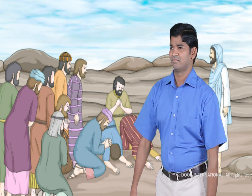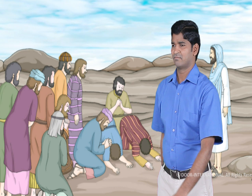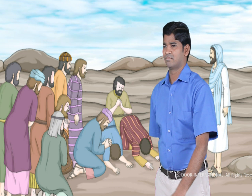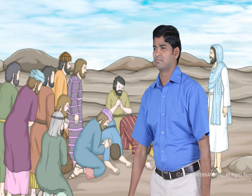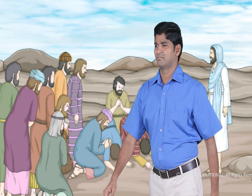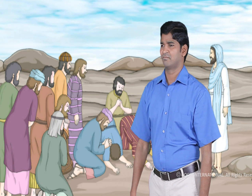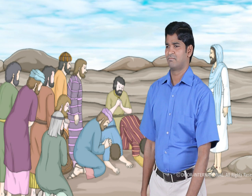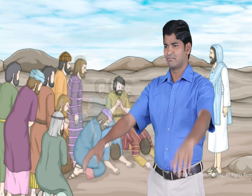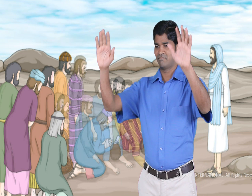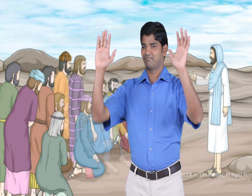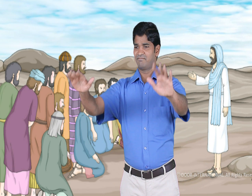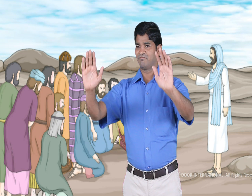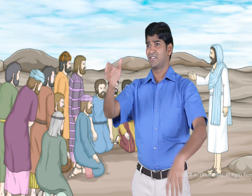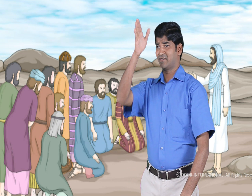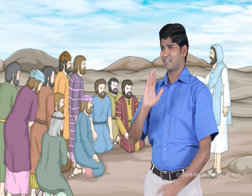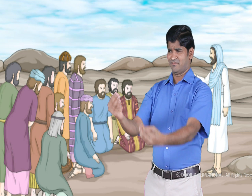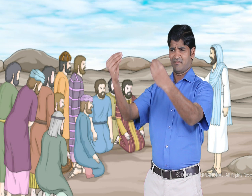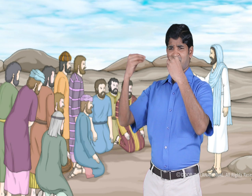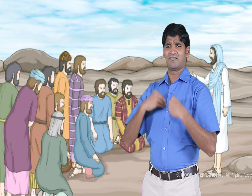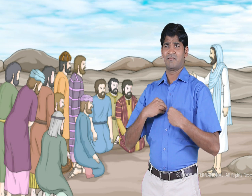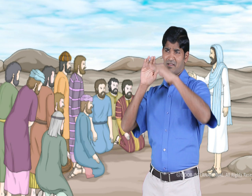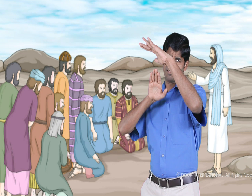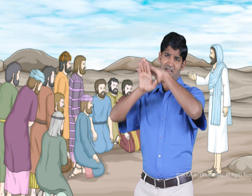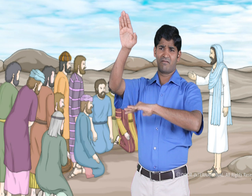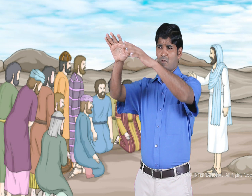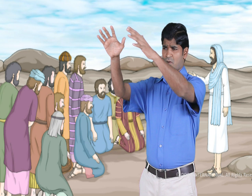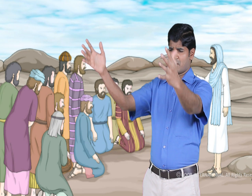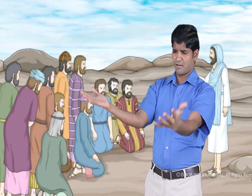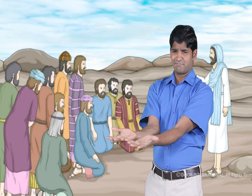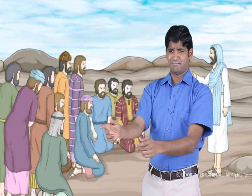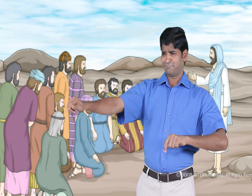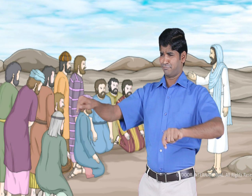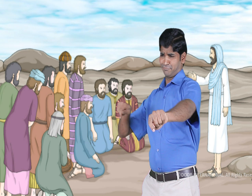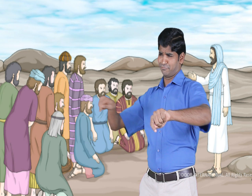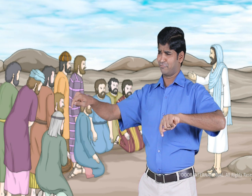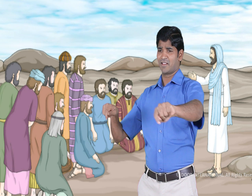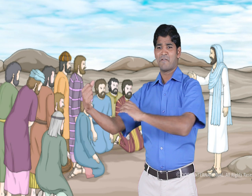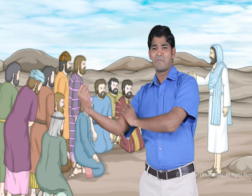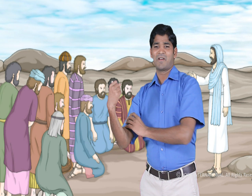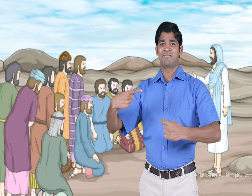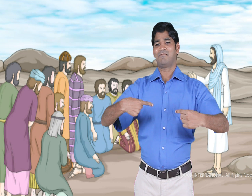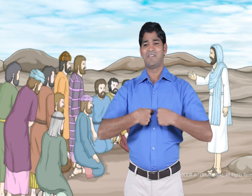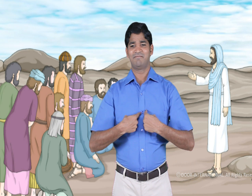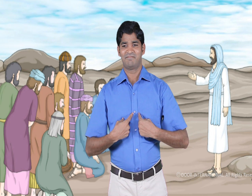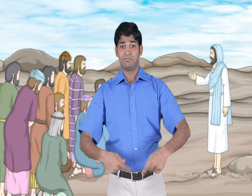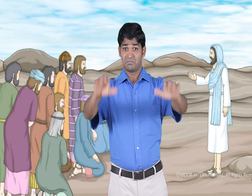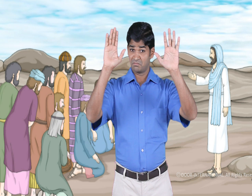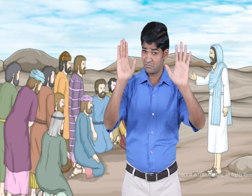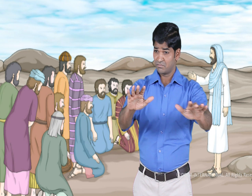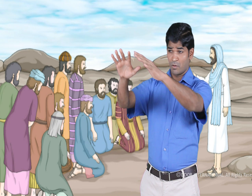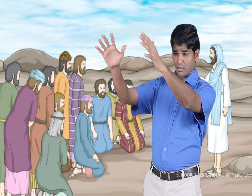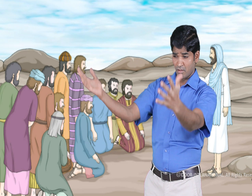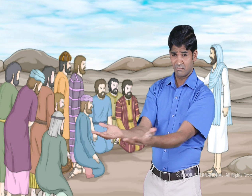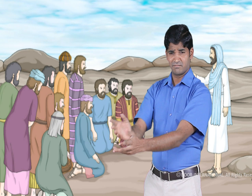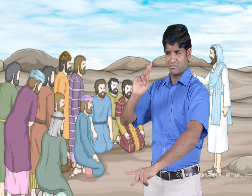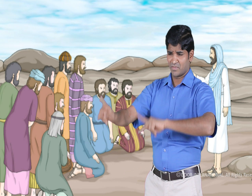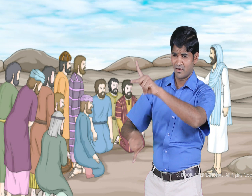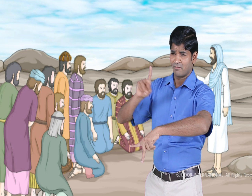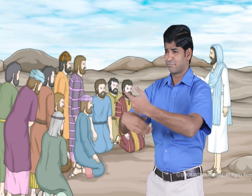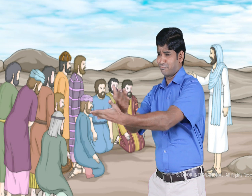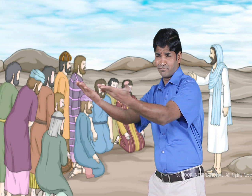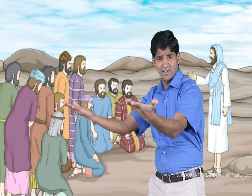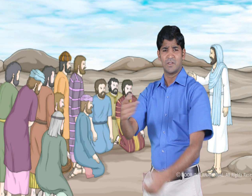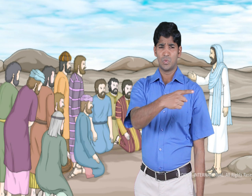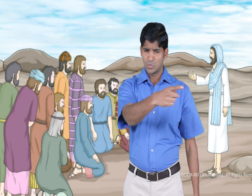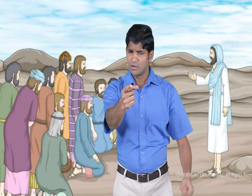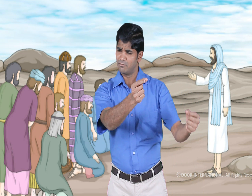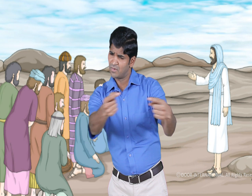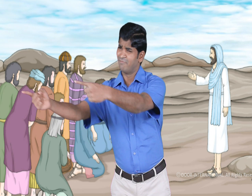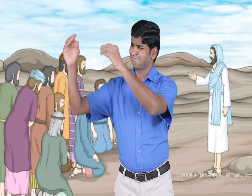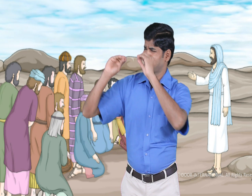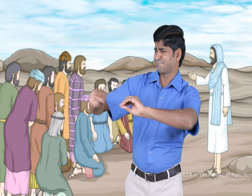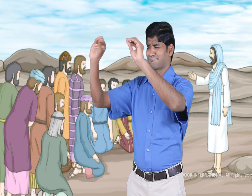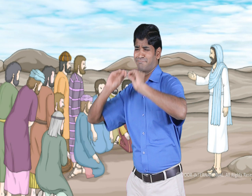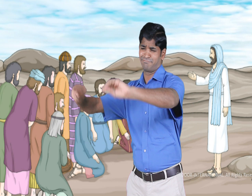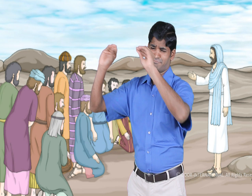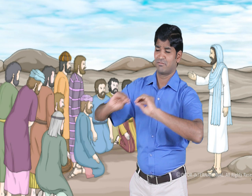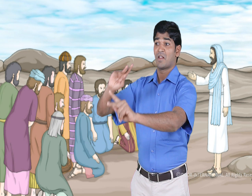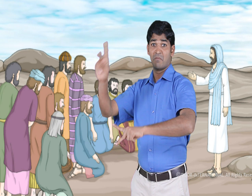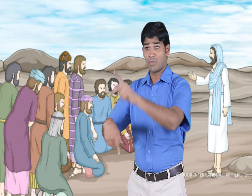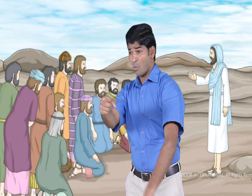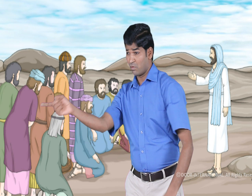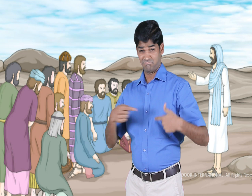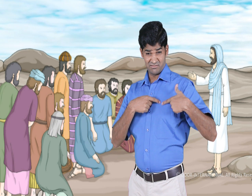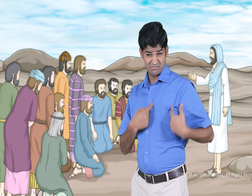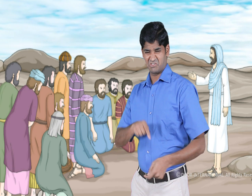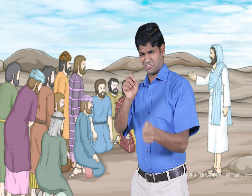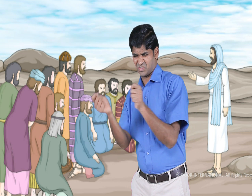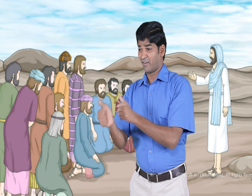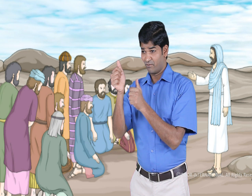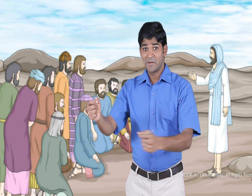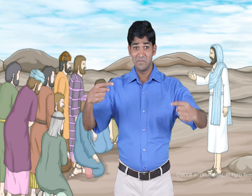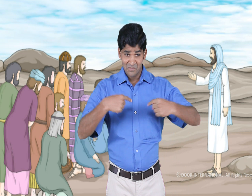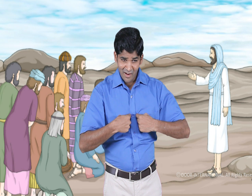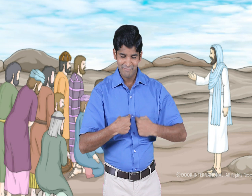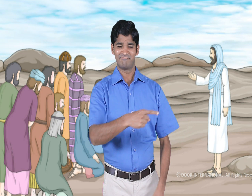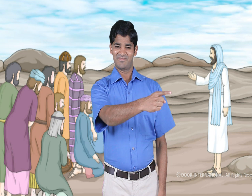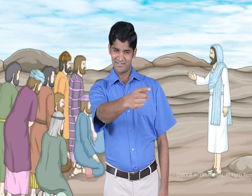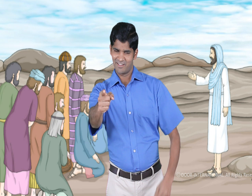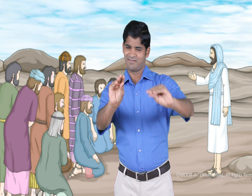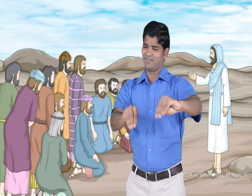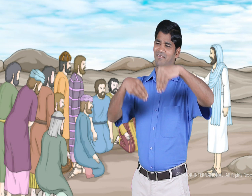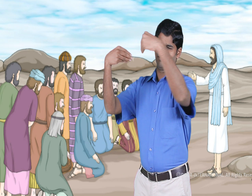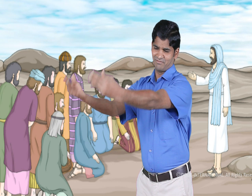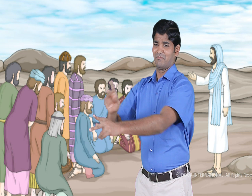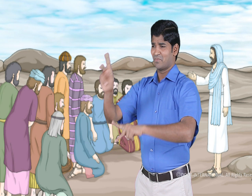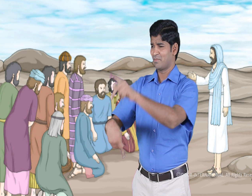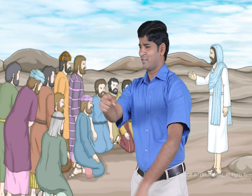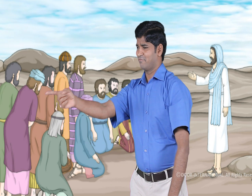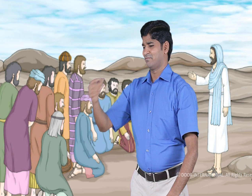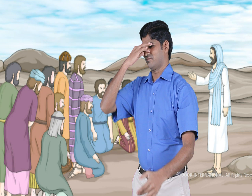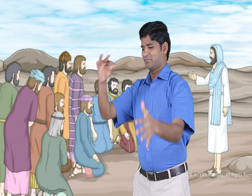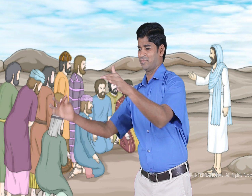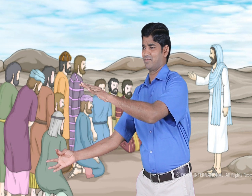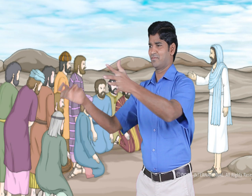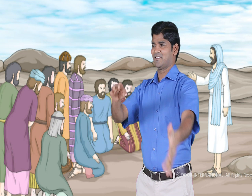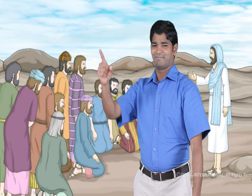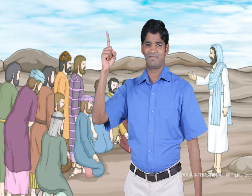Then Jesus came to them and said, “All authority in heaven and on earth has been given to Me.